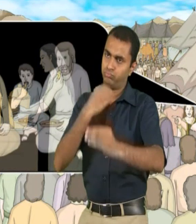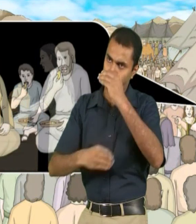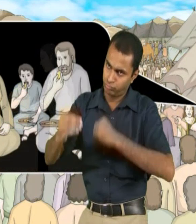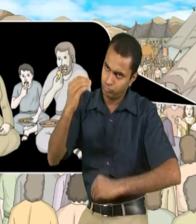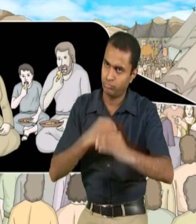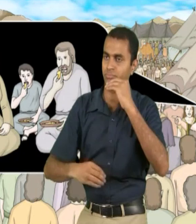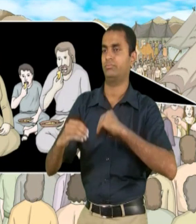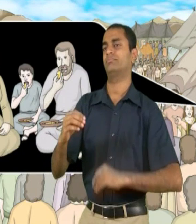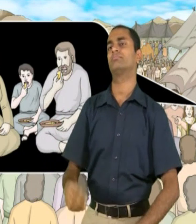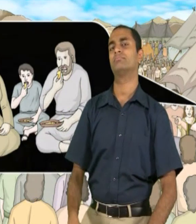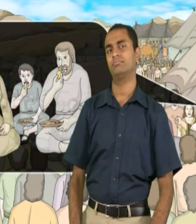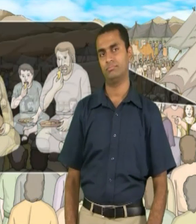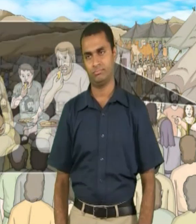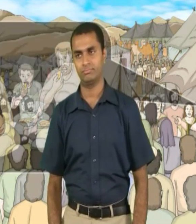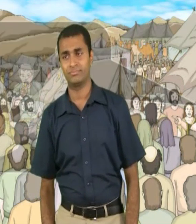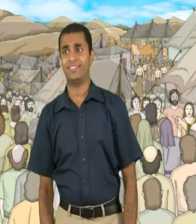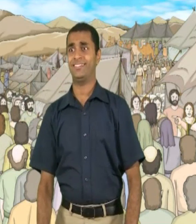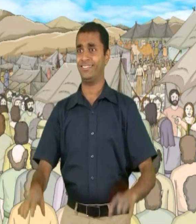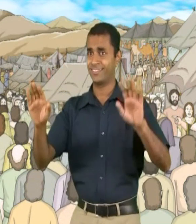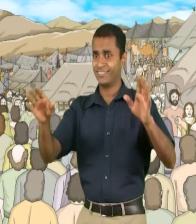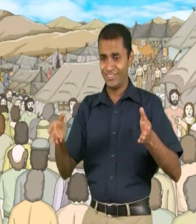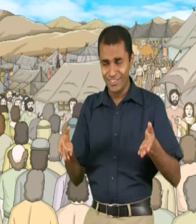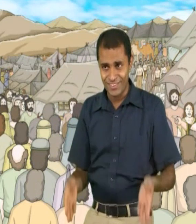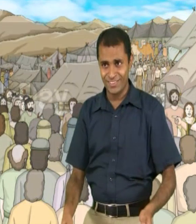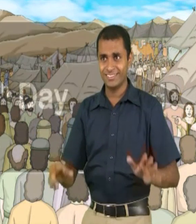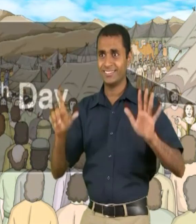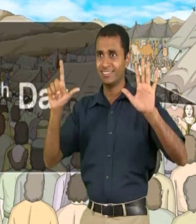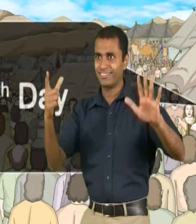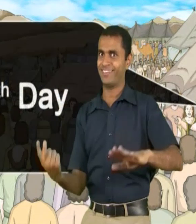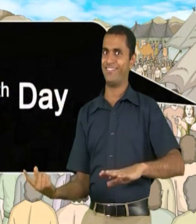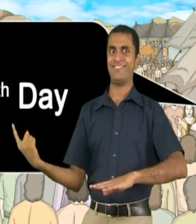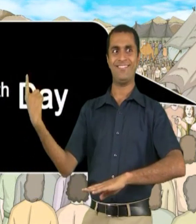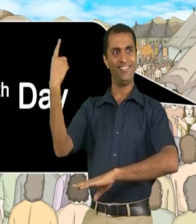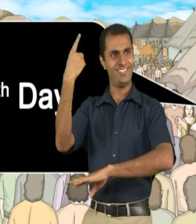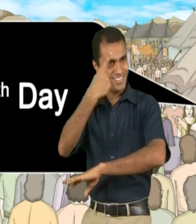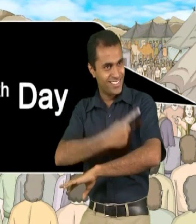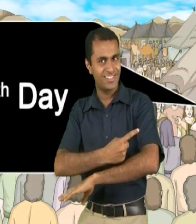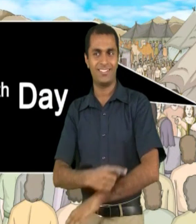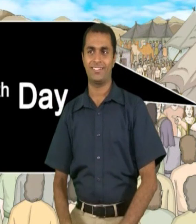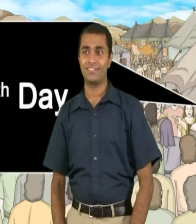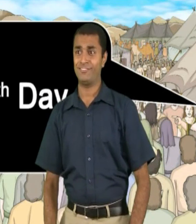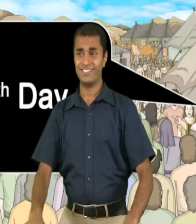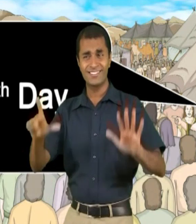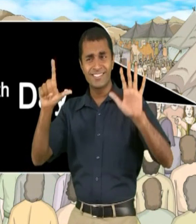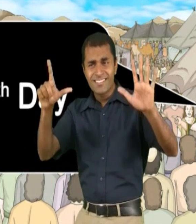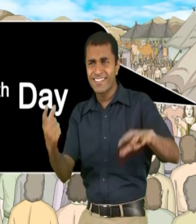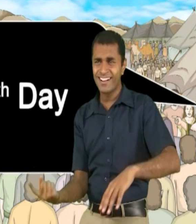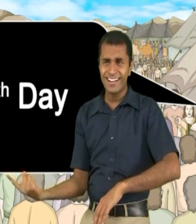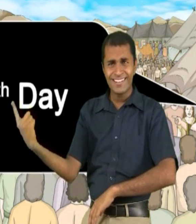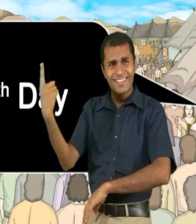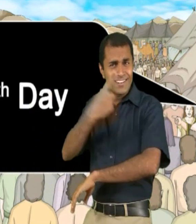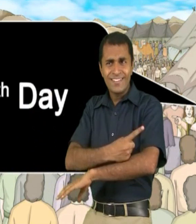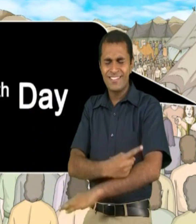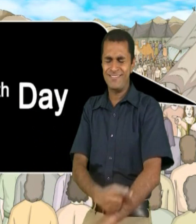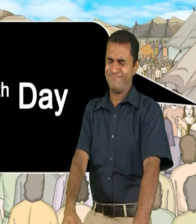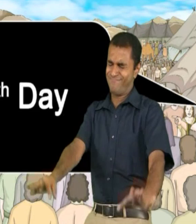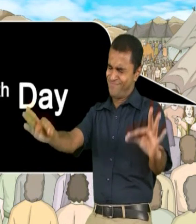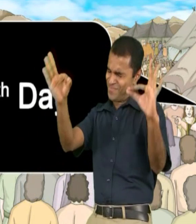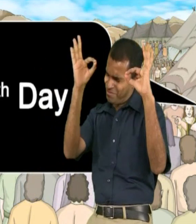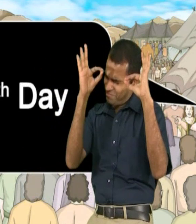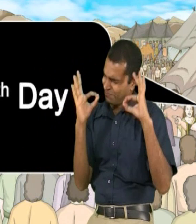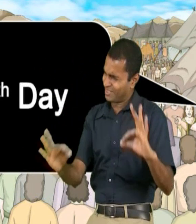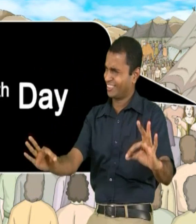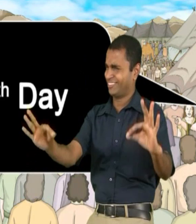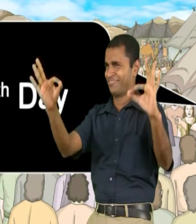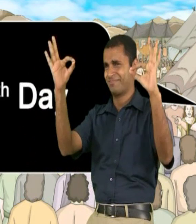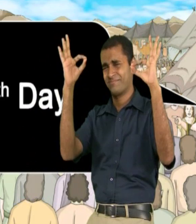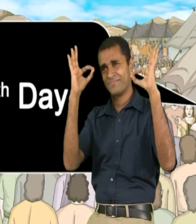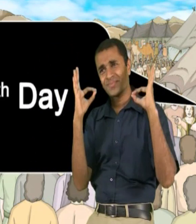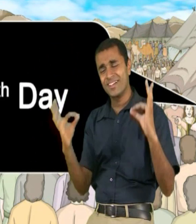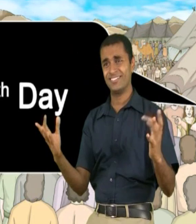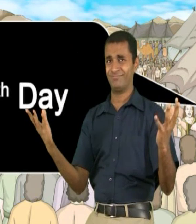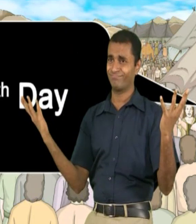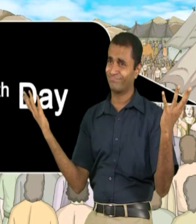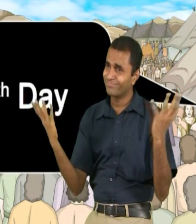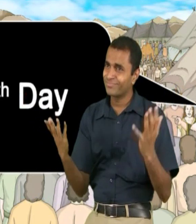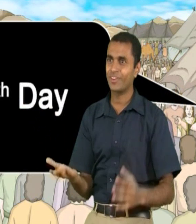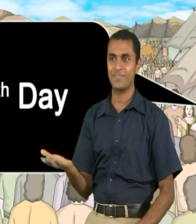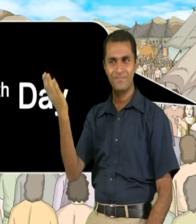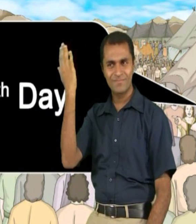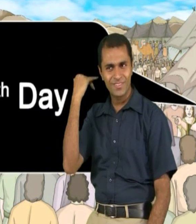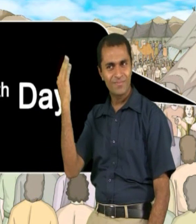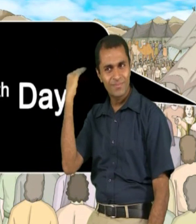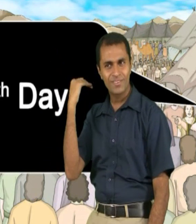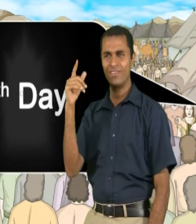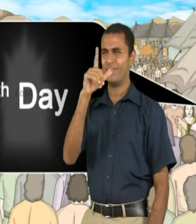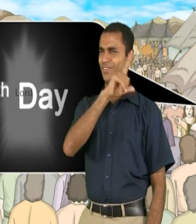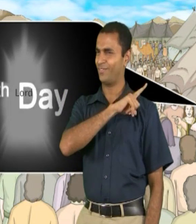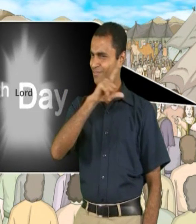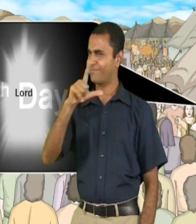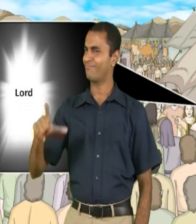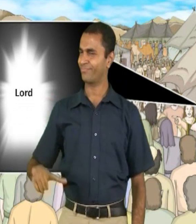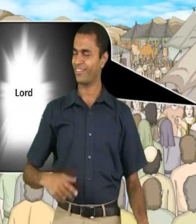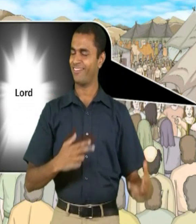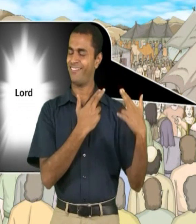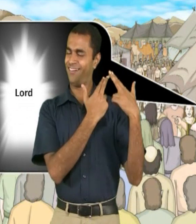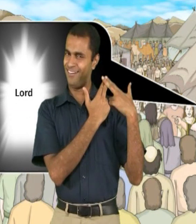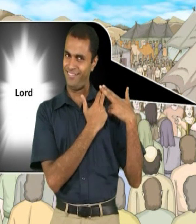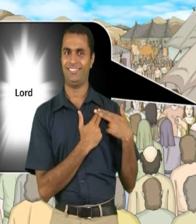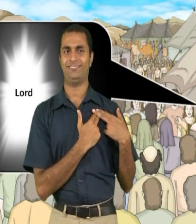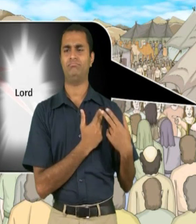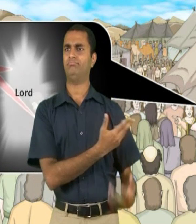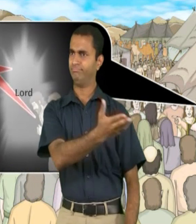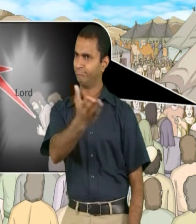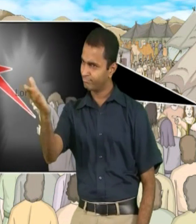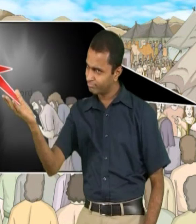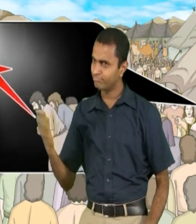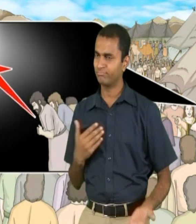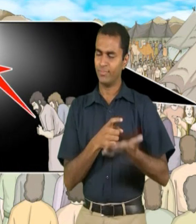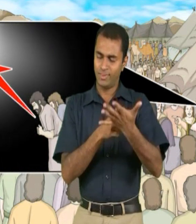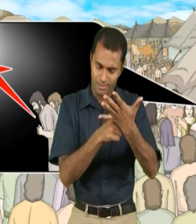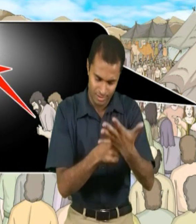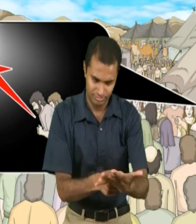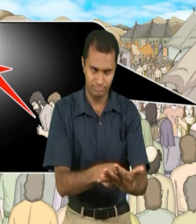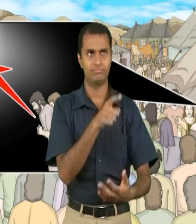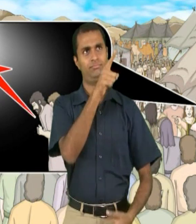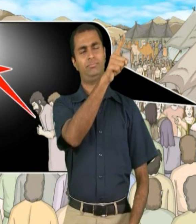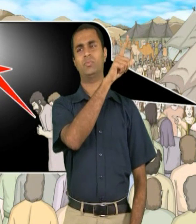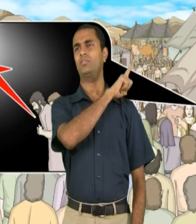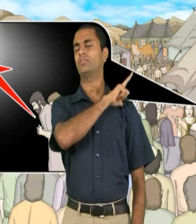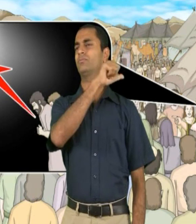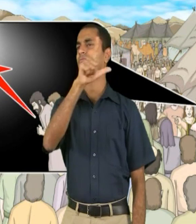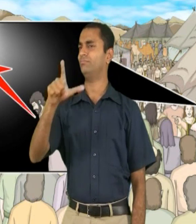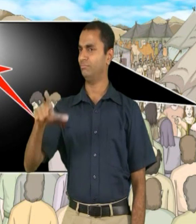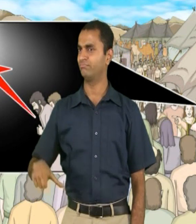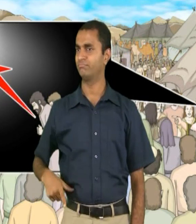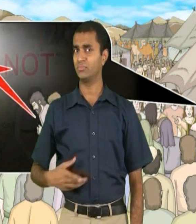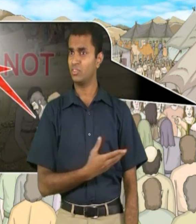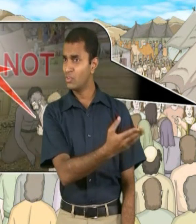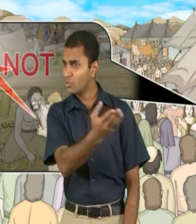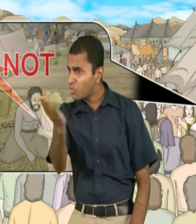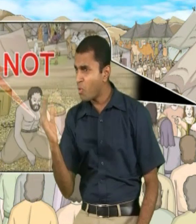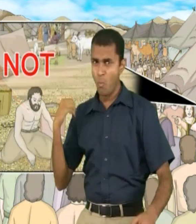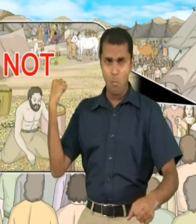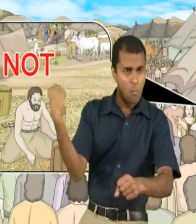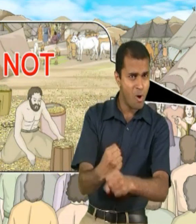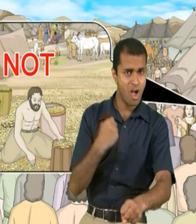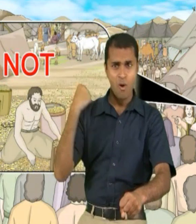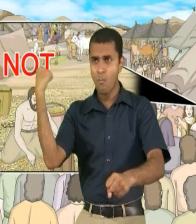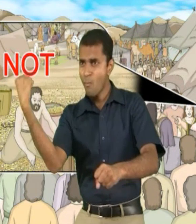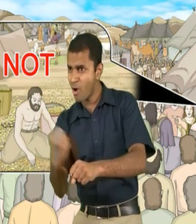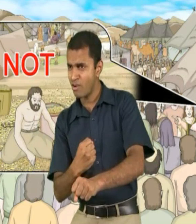“Eat it today,” Moses said, “because today is a Sabbath to the LORD.